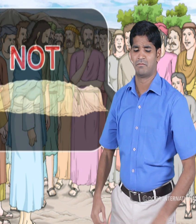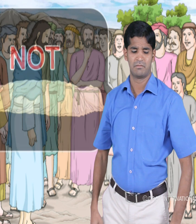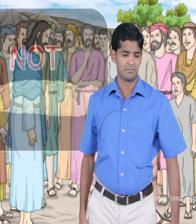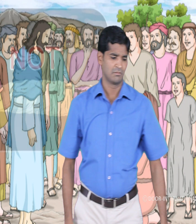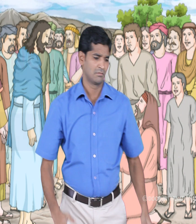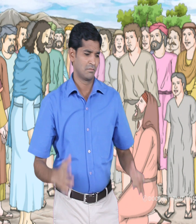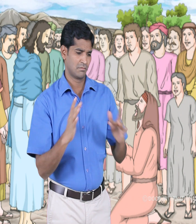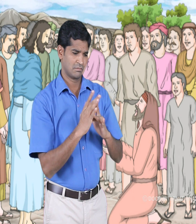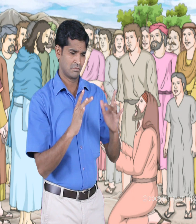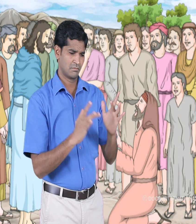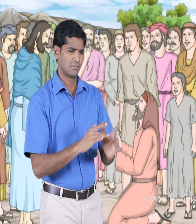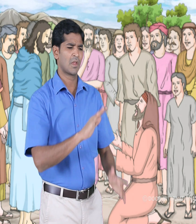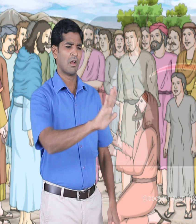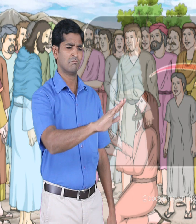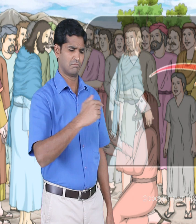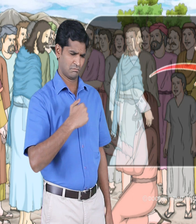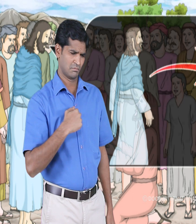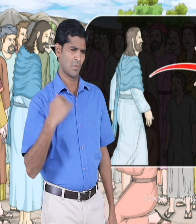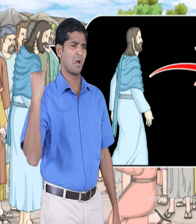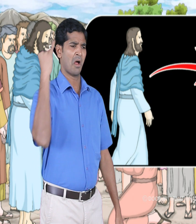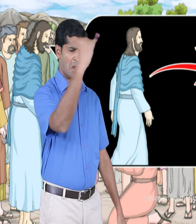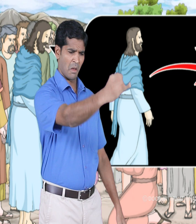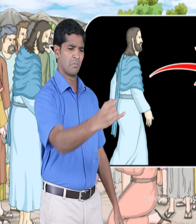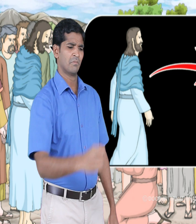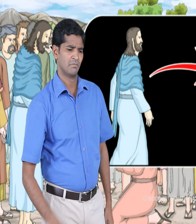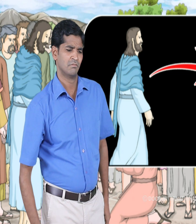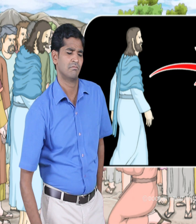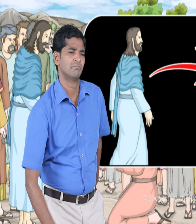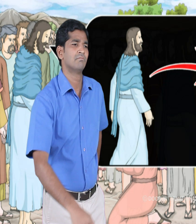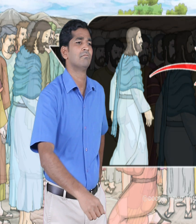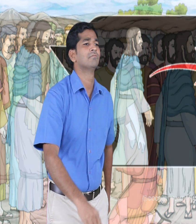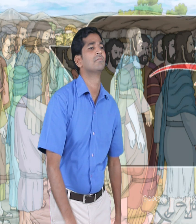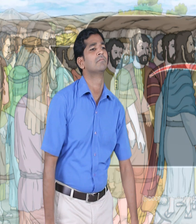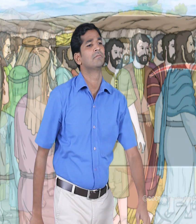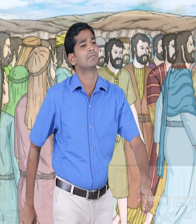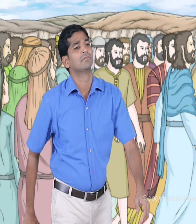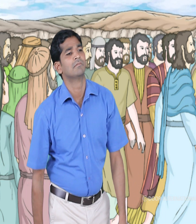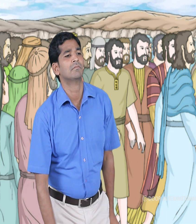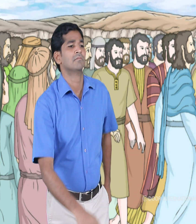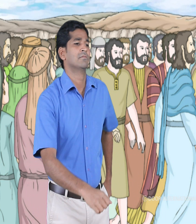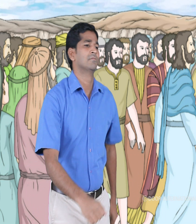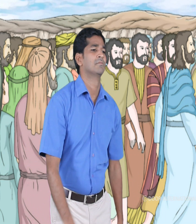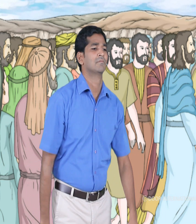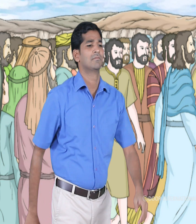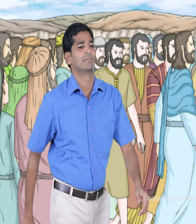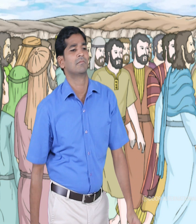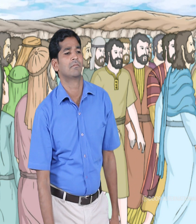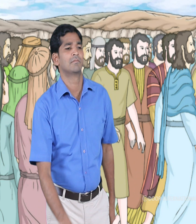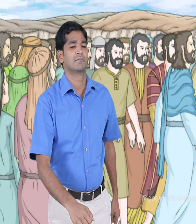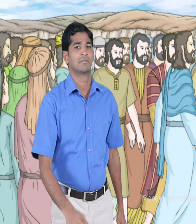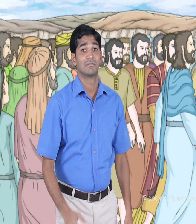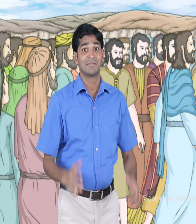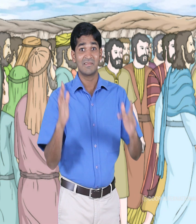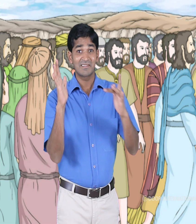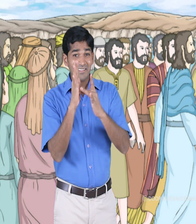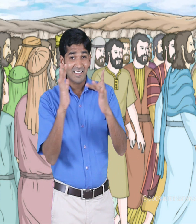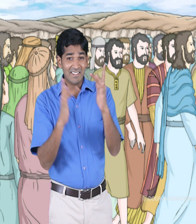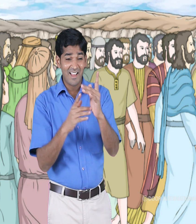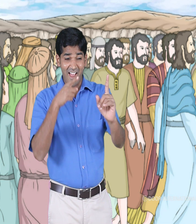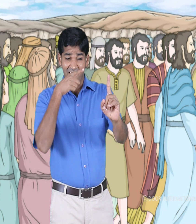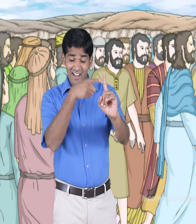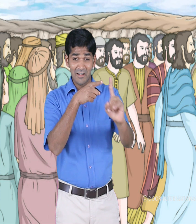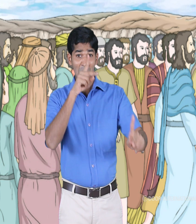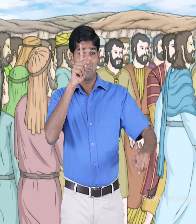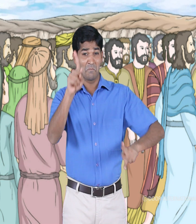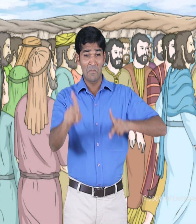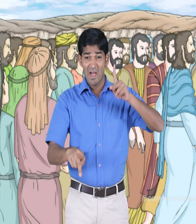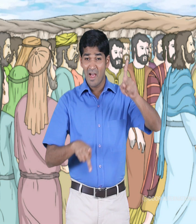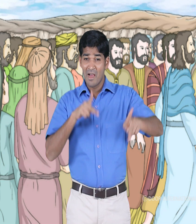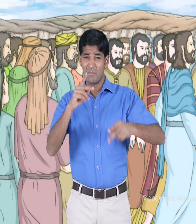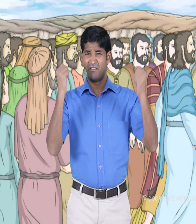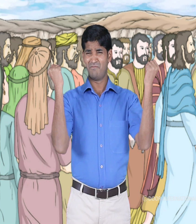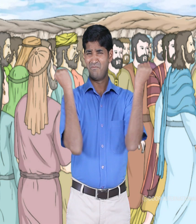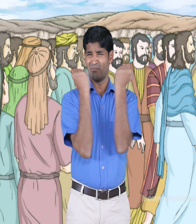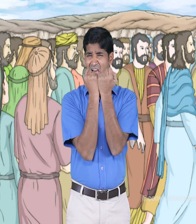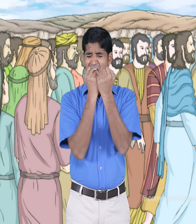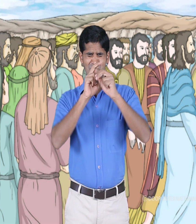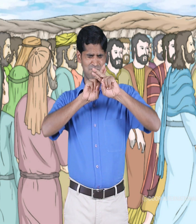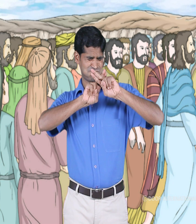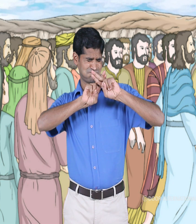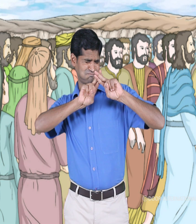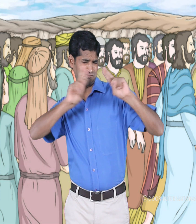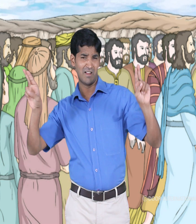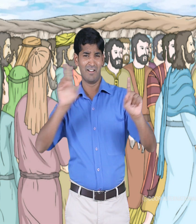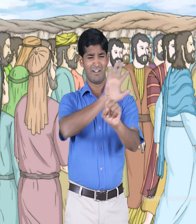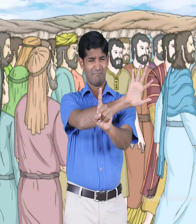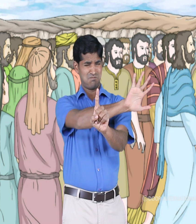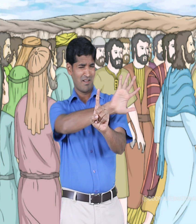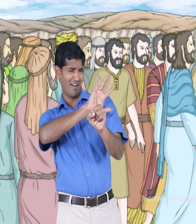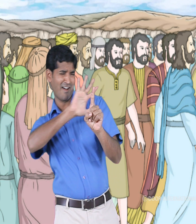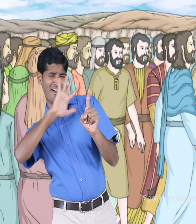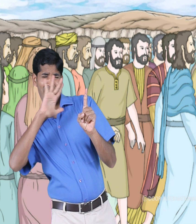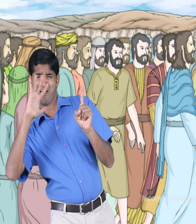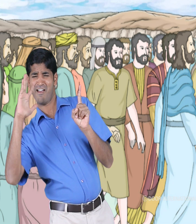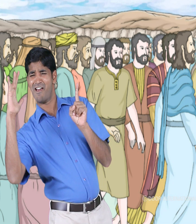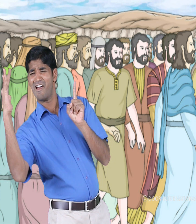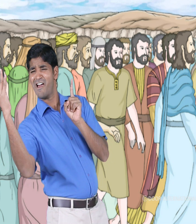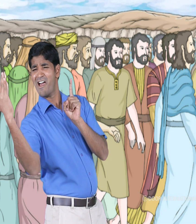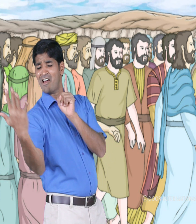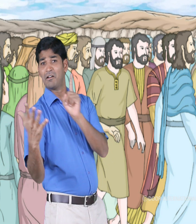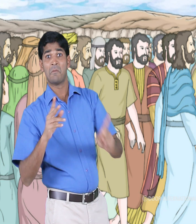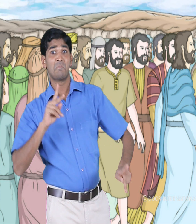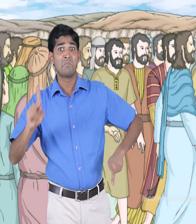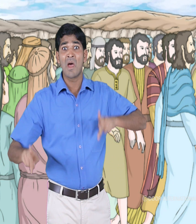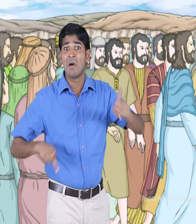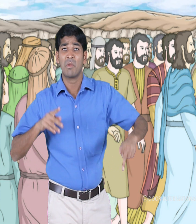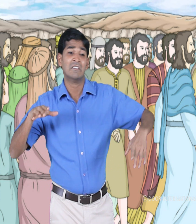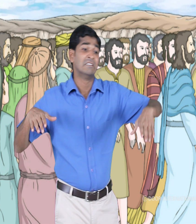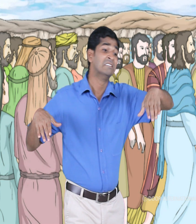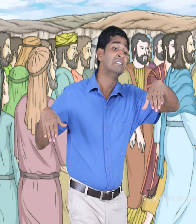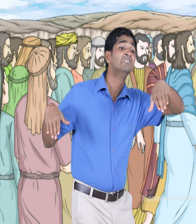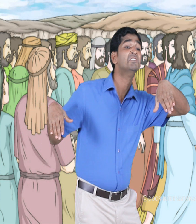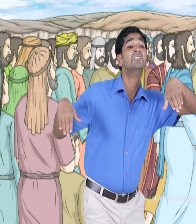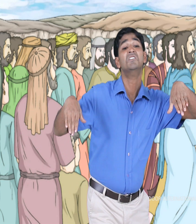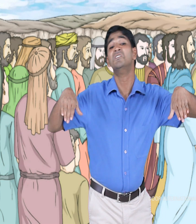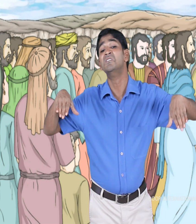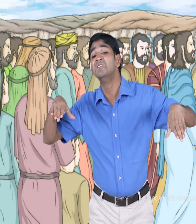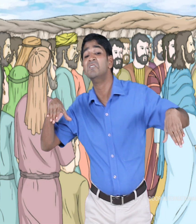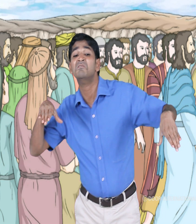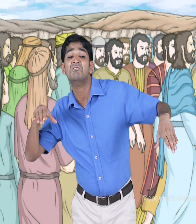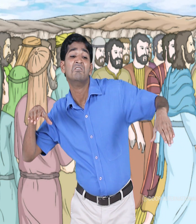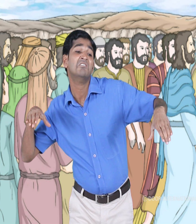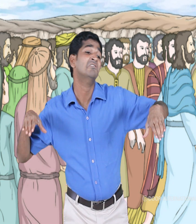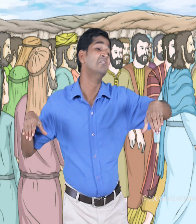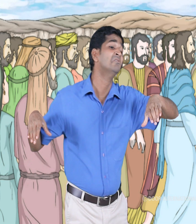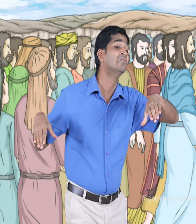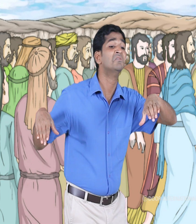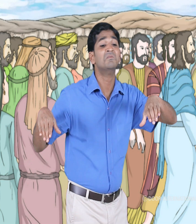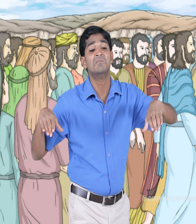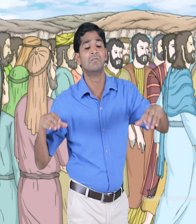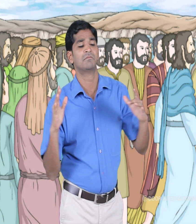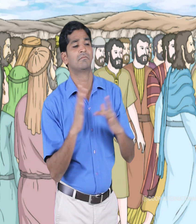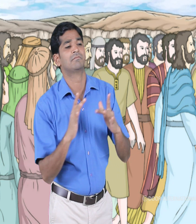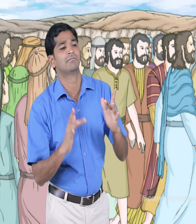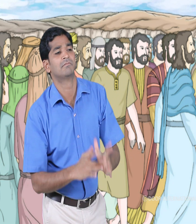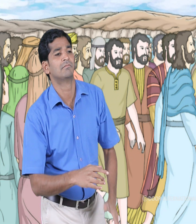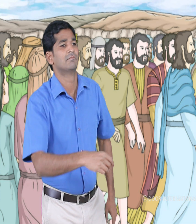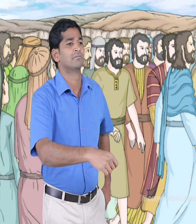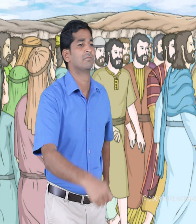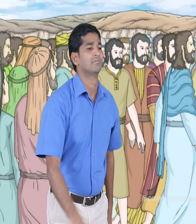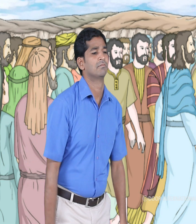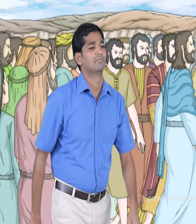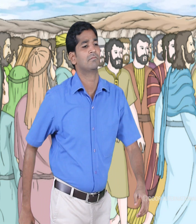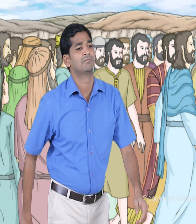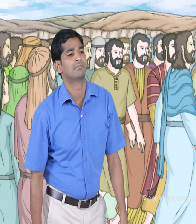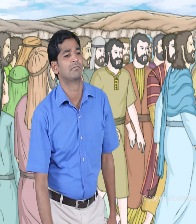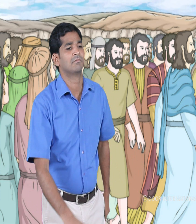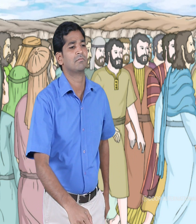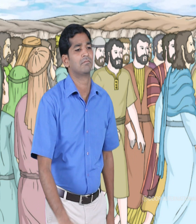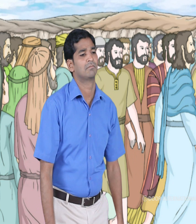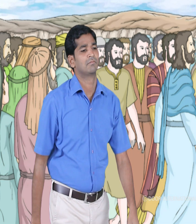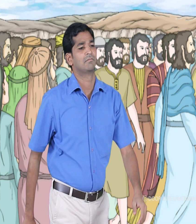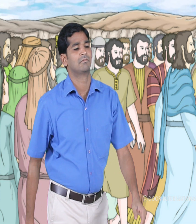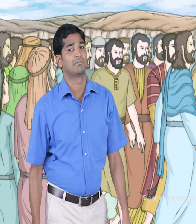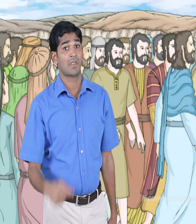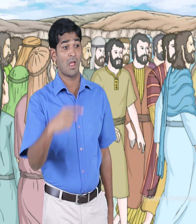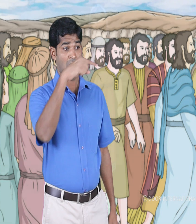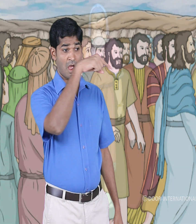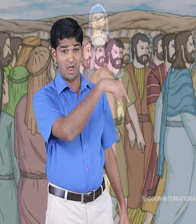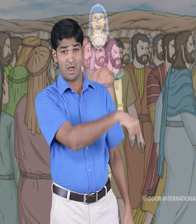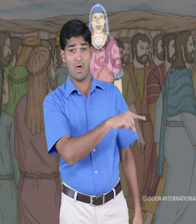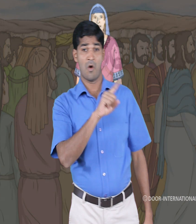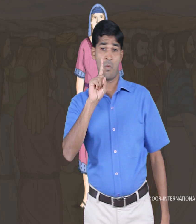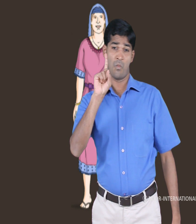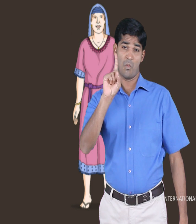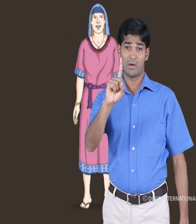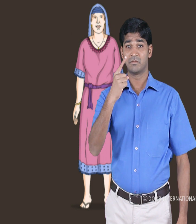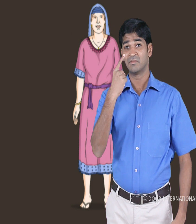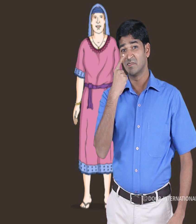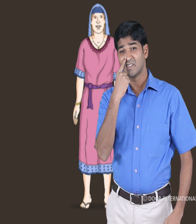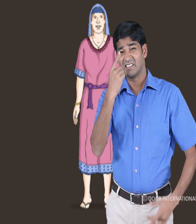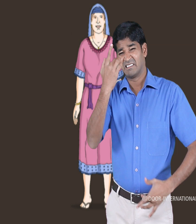So Jesus went with him, and a large crowd followed and pressed around Him.